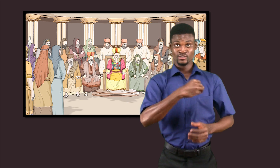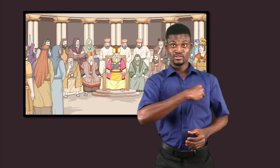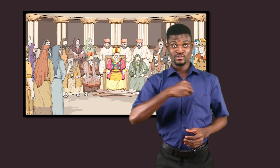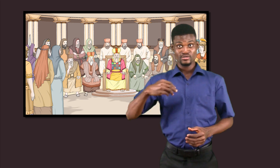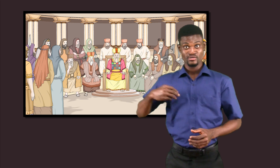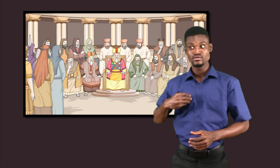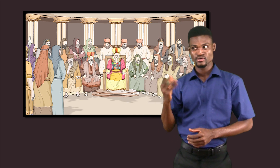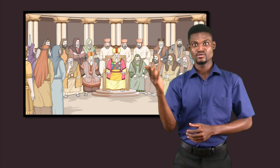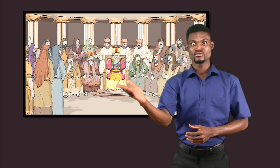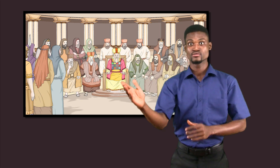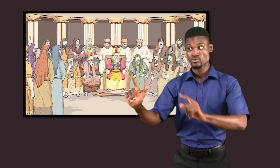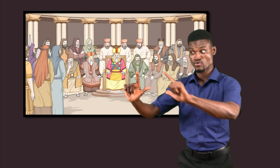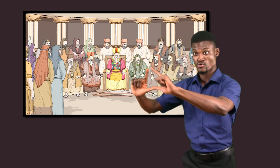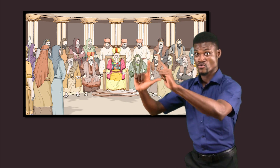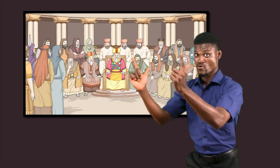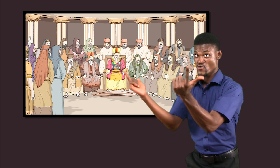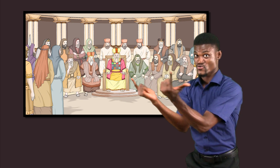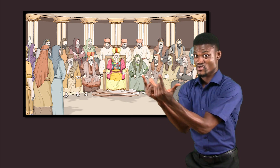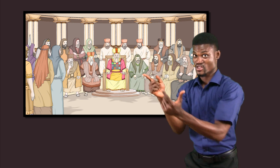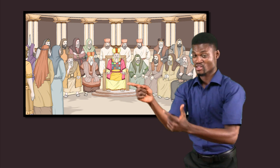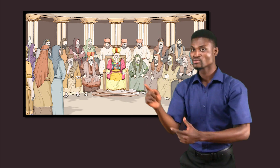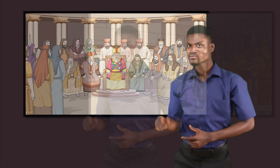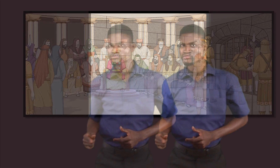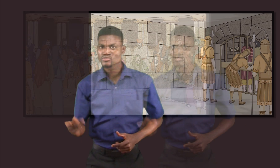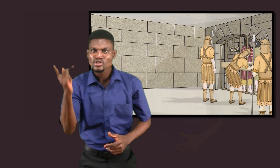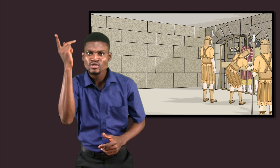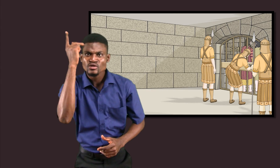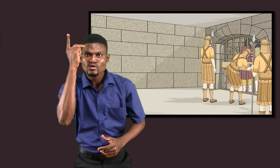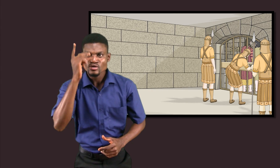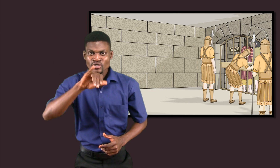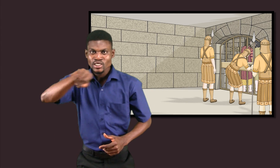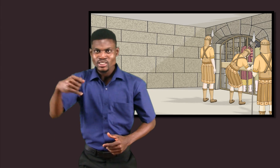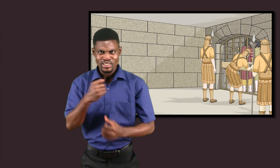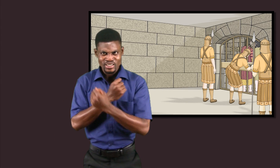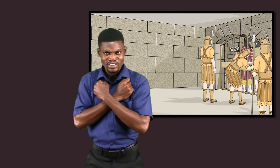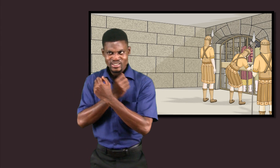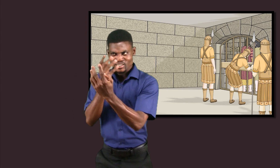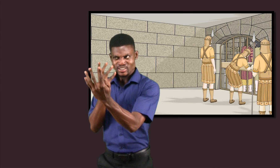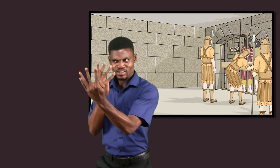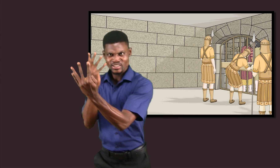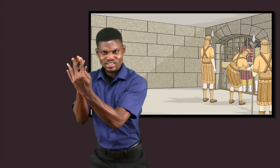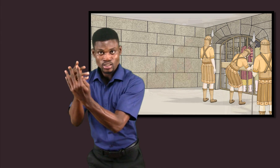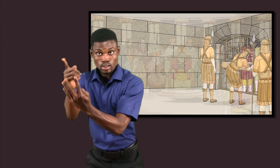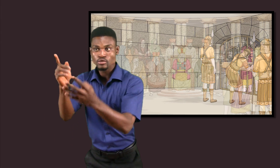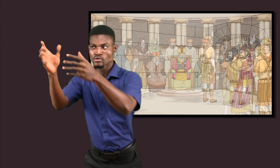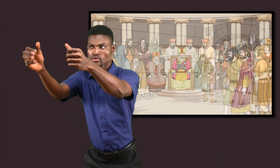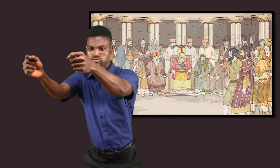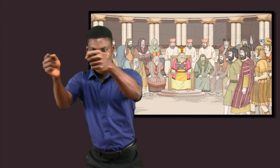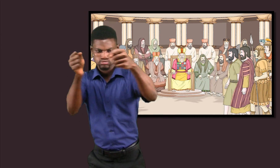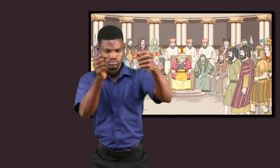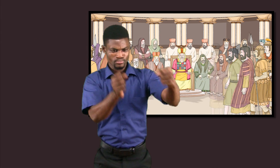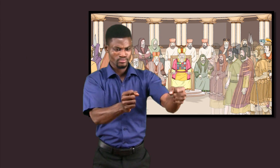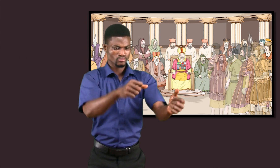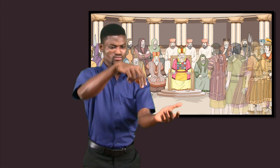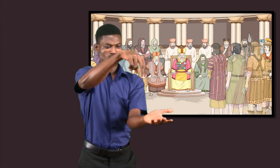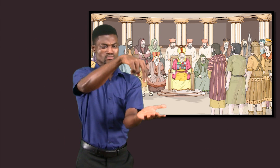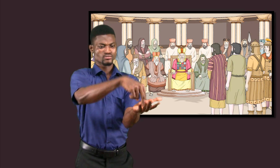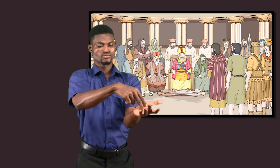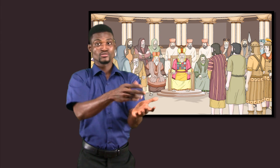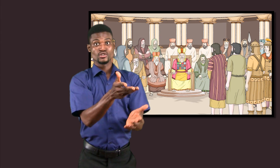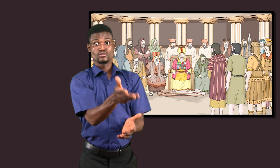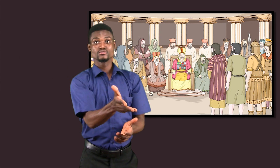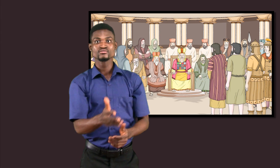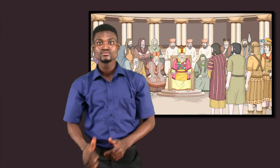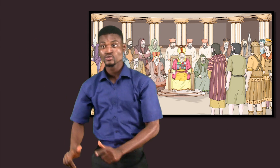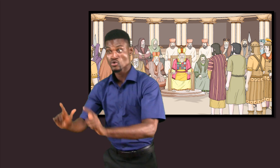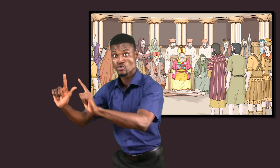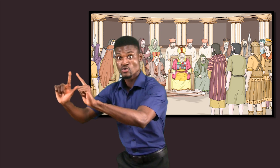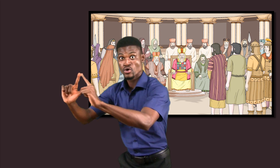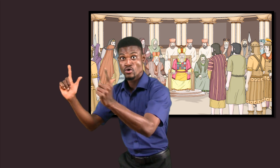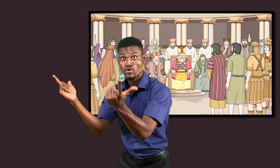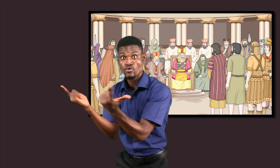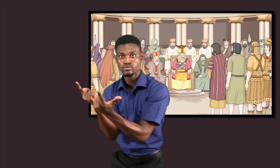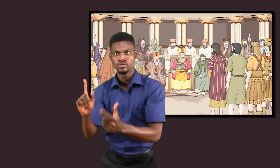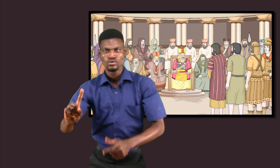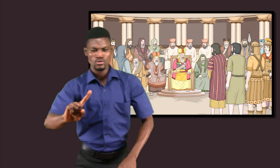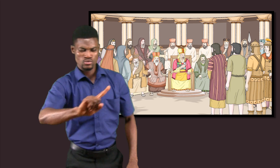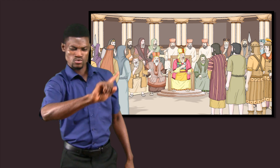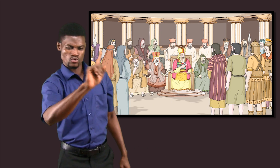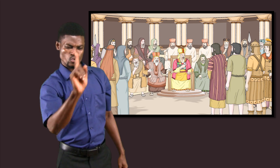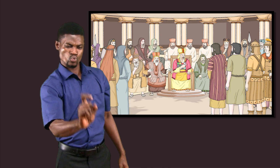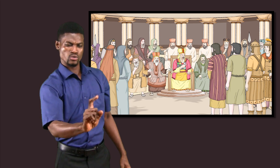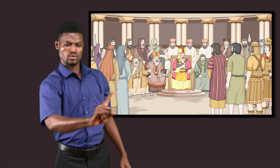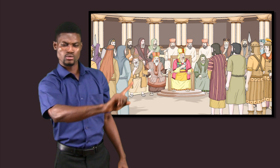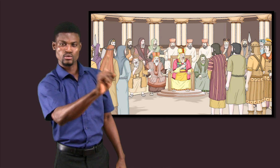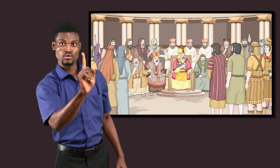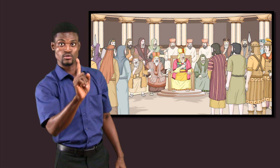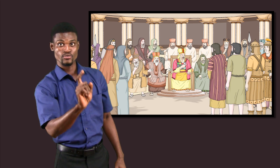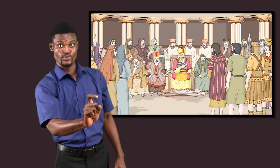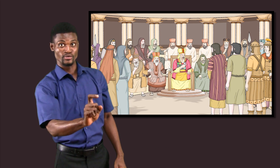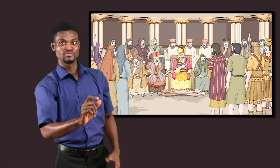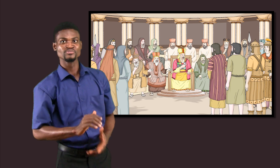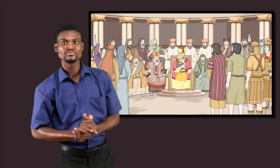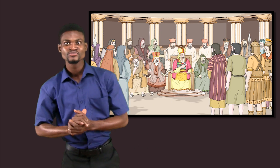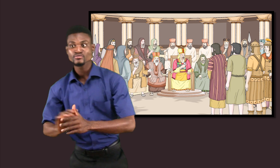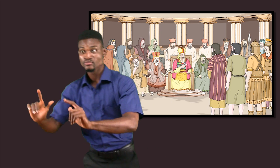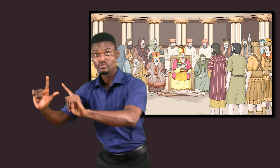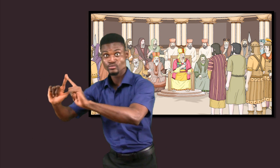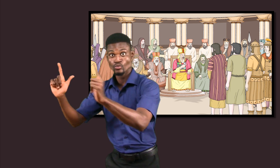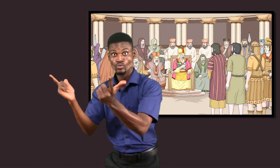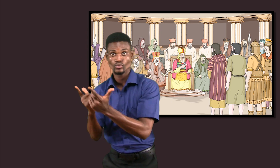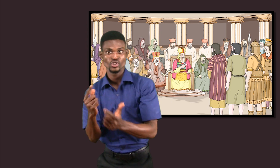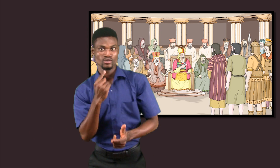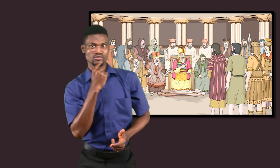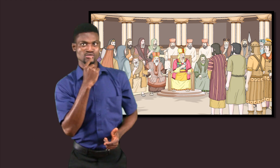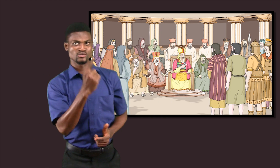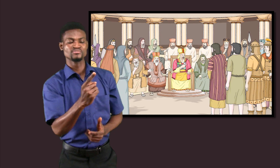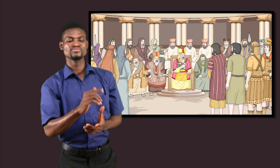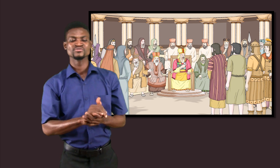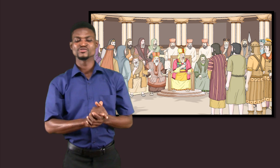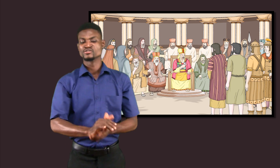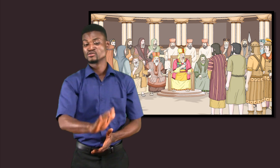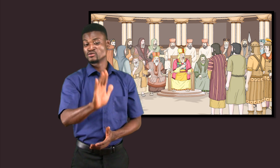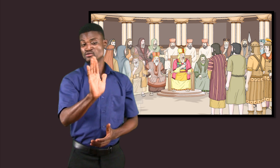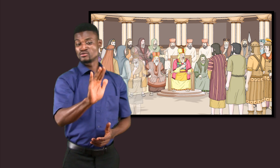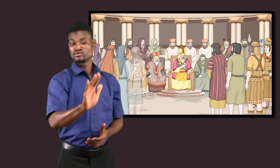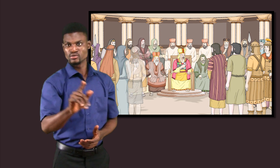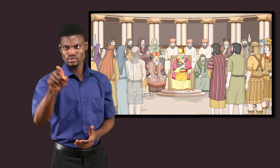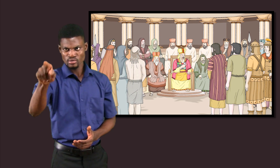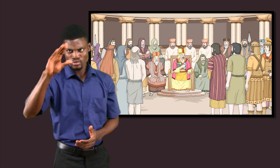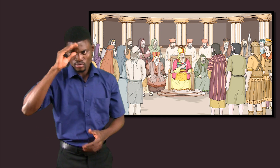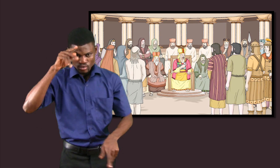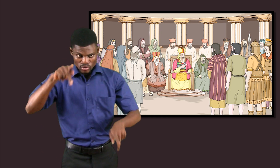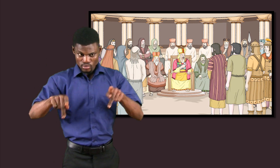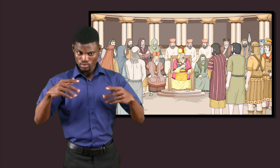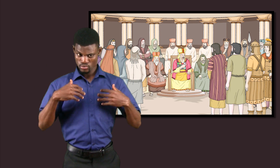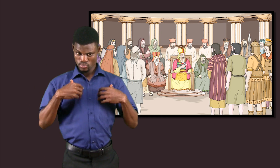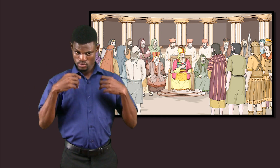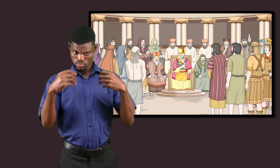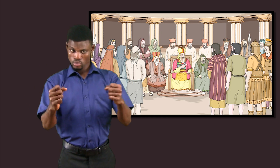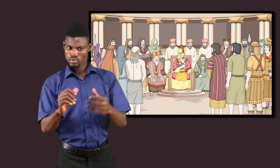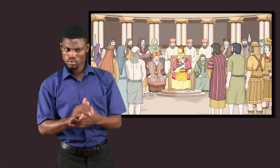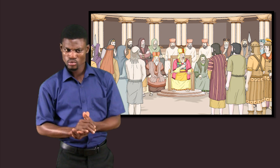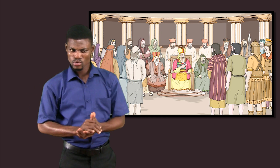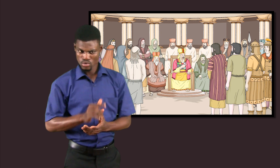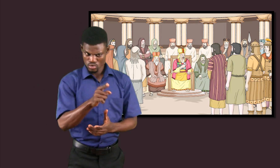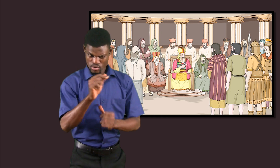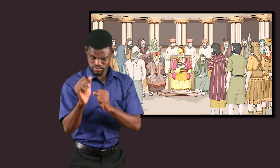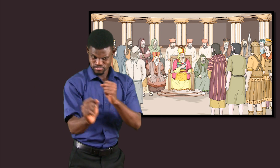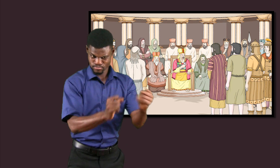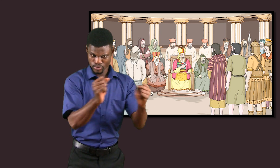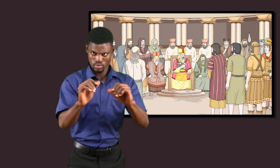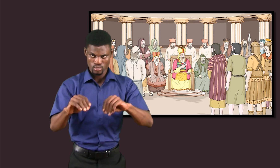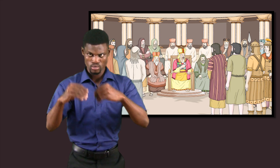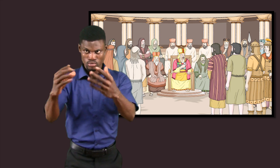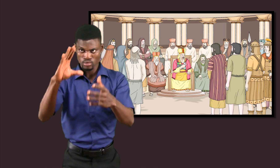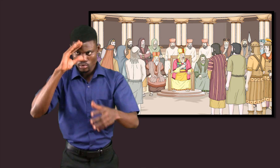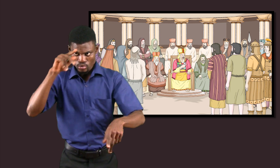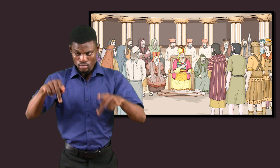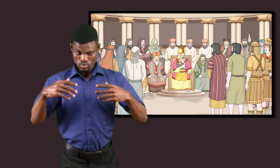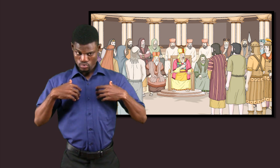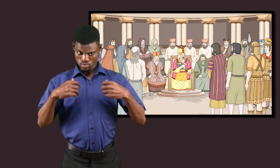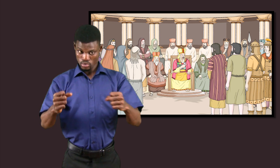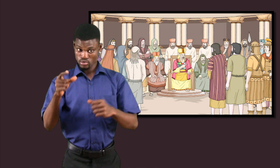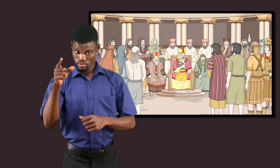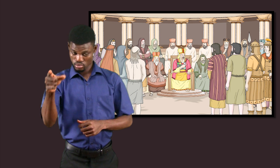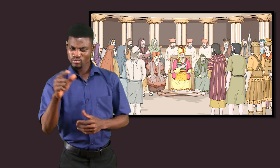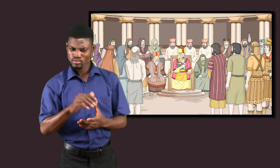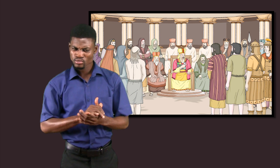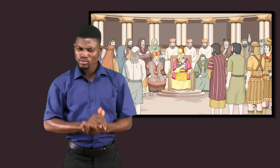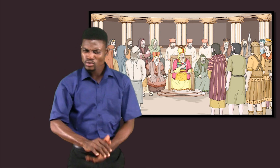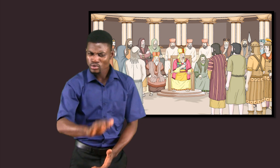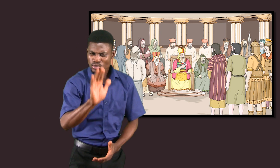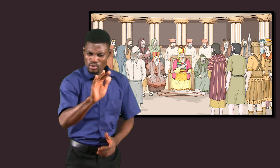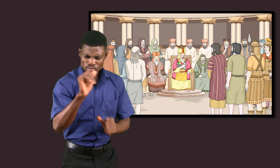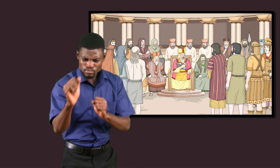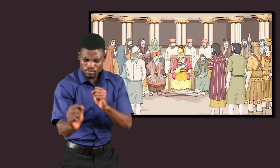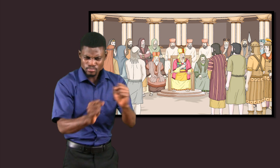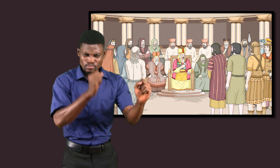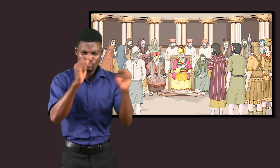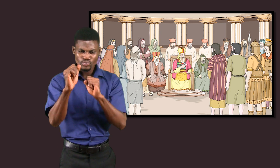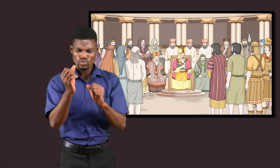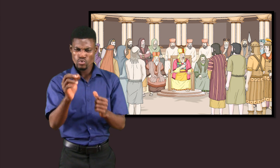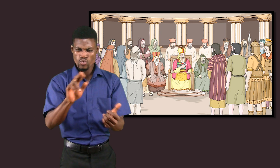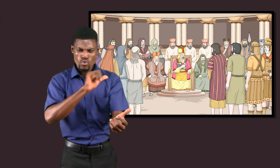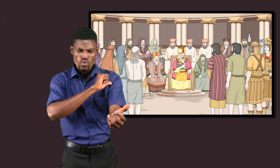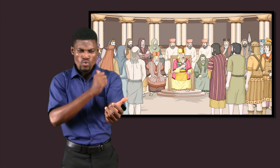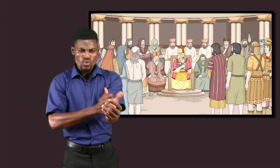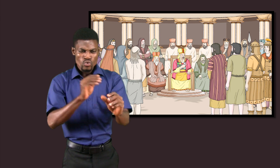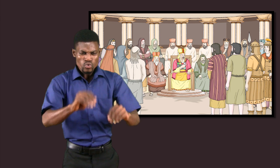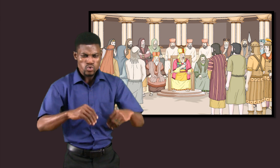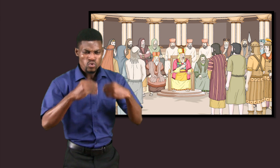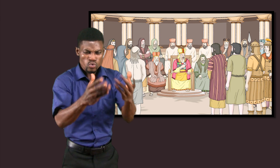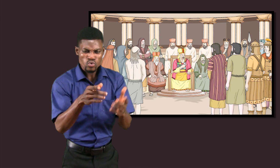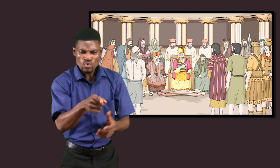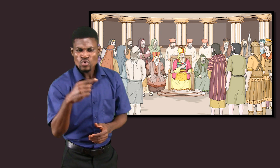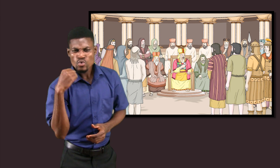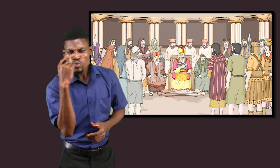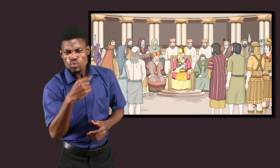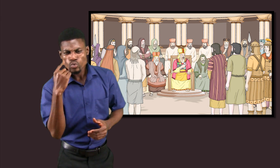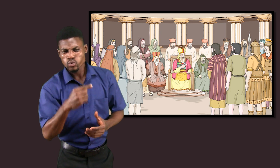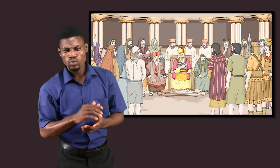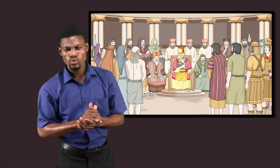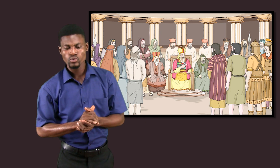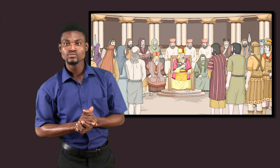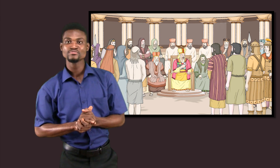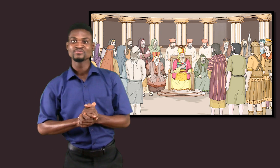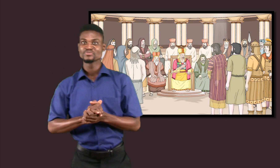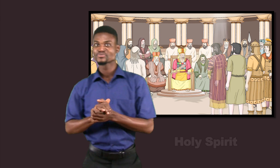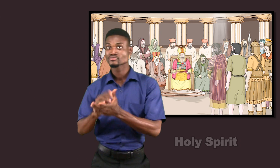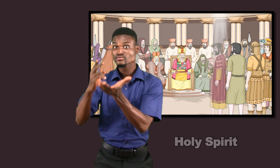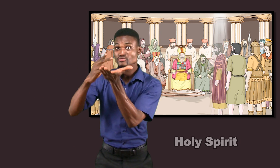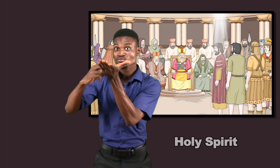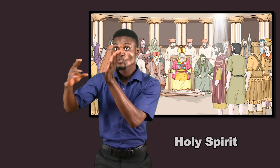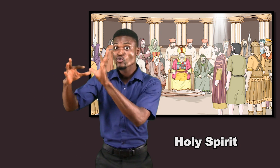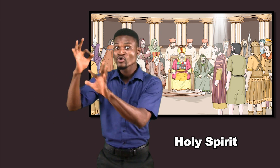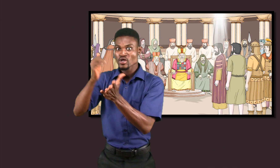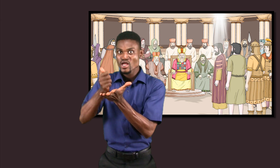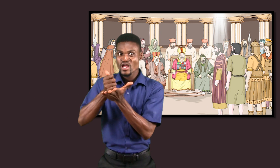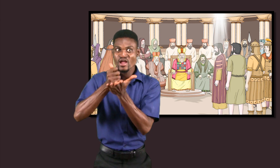They had Peter and John brought in and began to question them: “By what power or what name did you do this?”